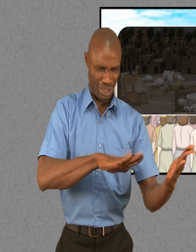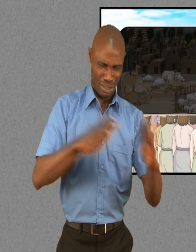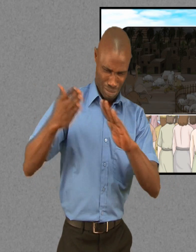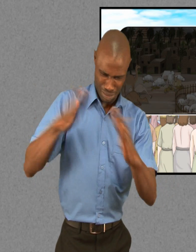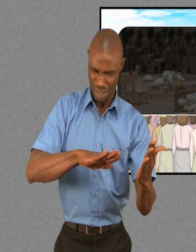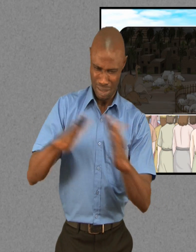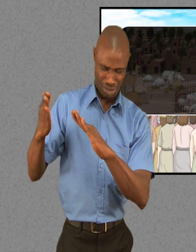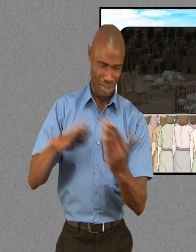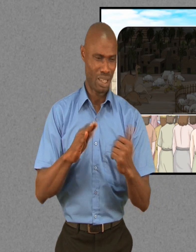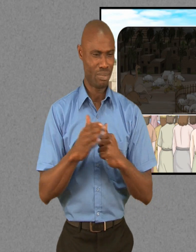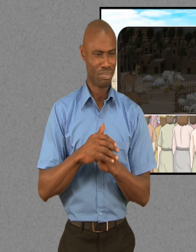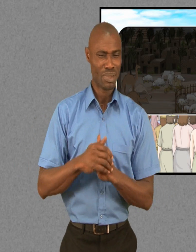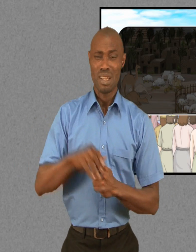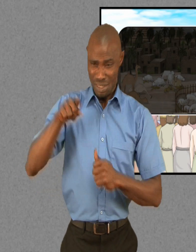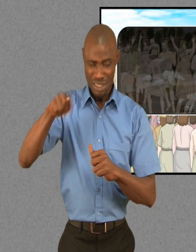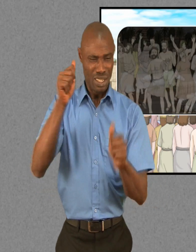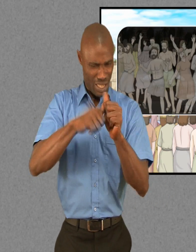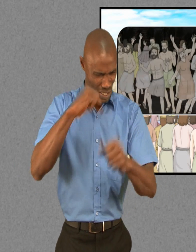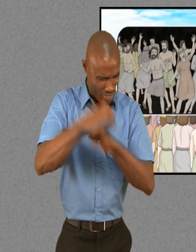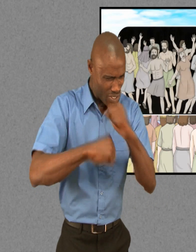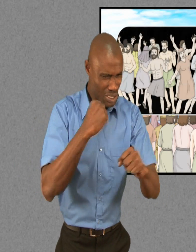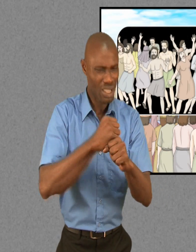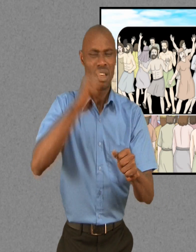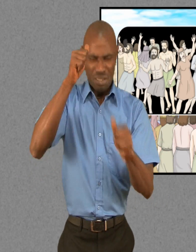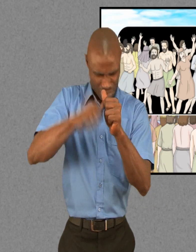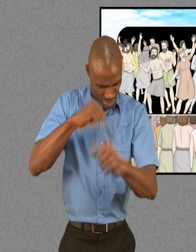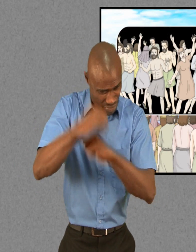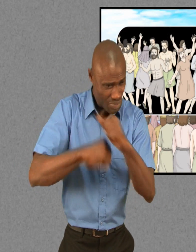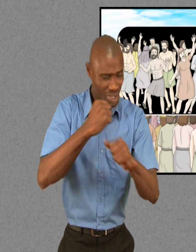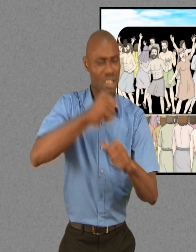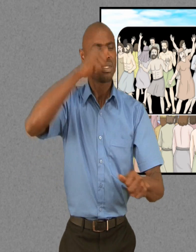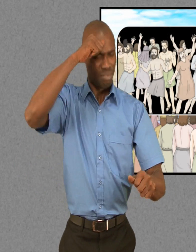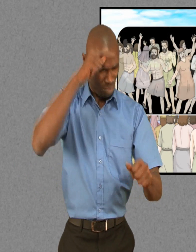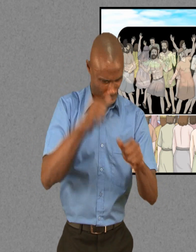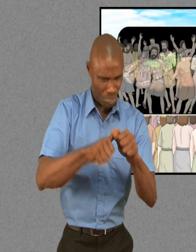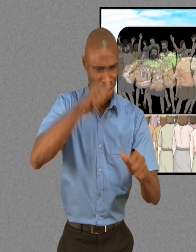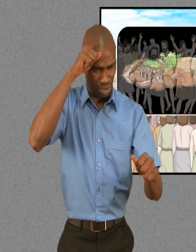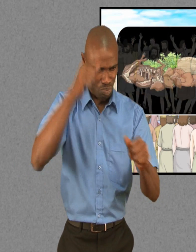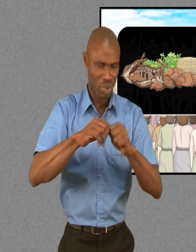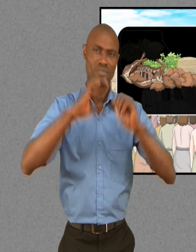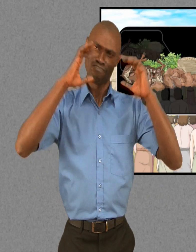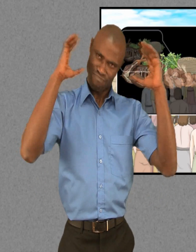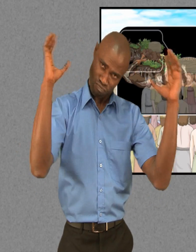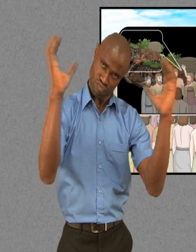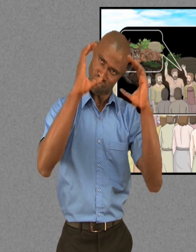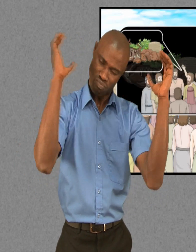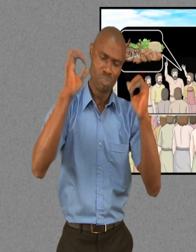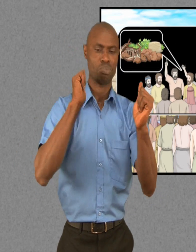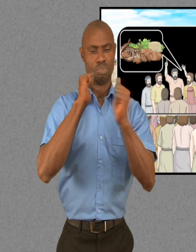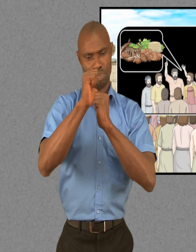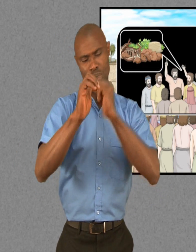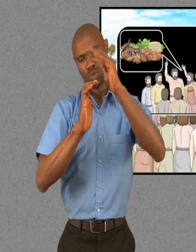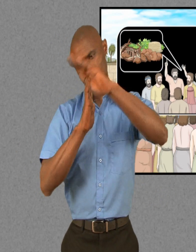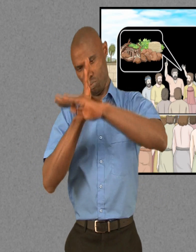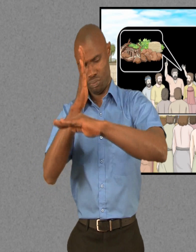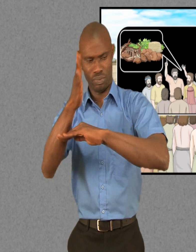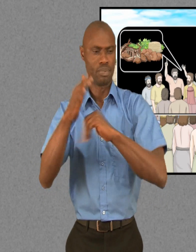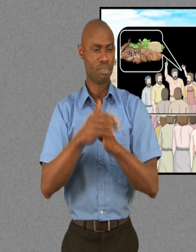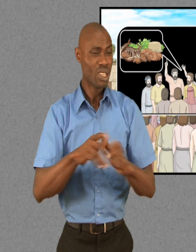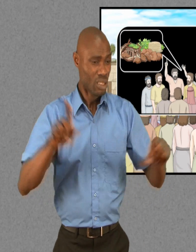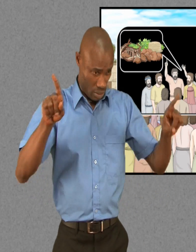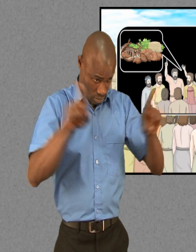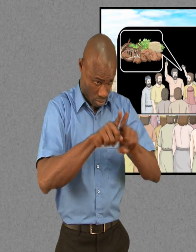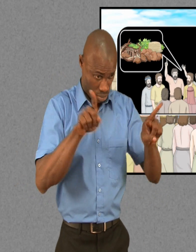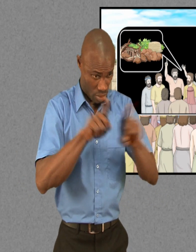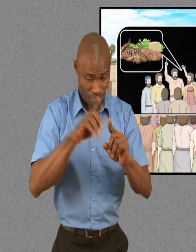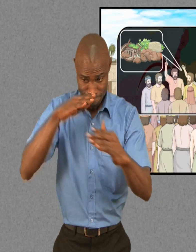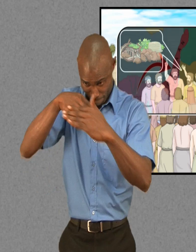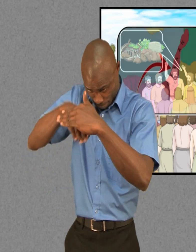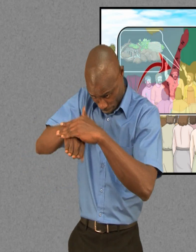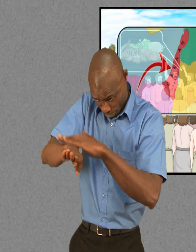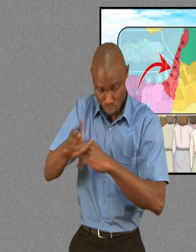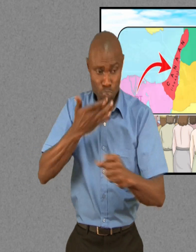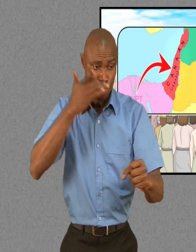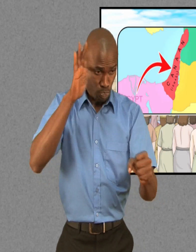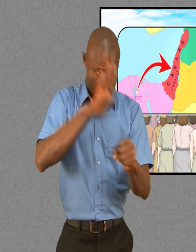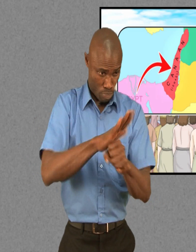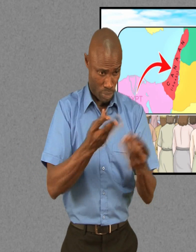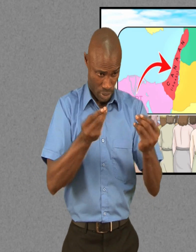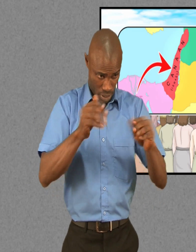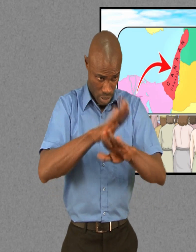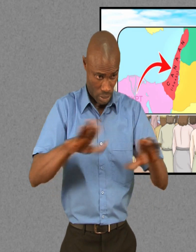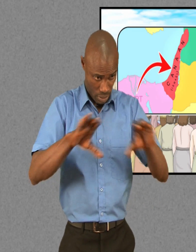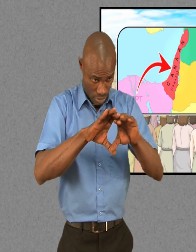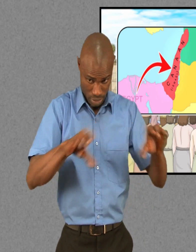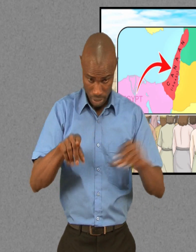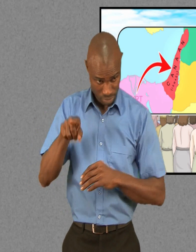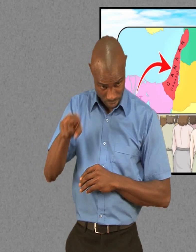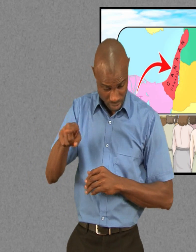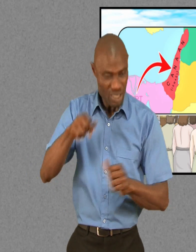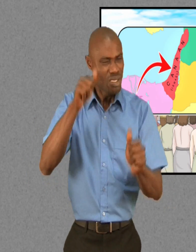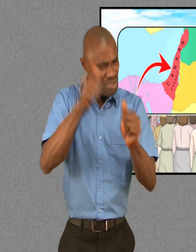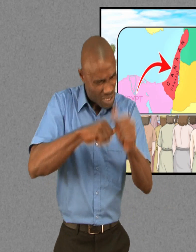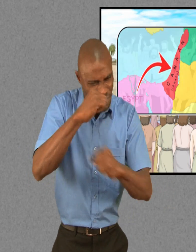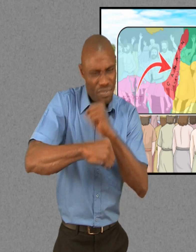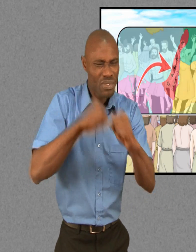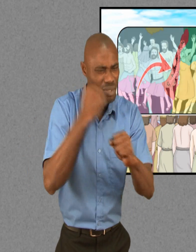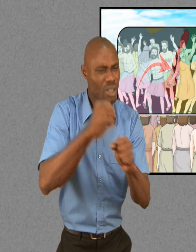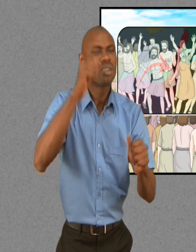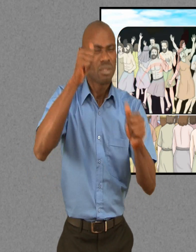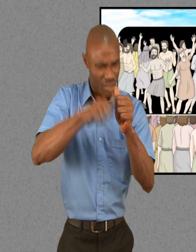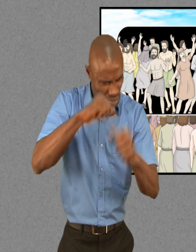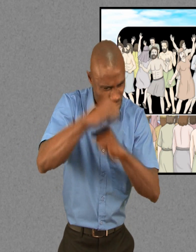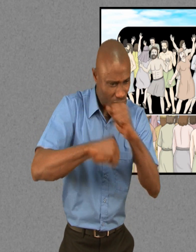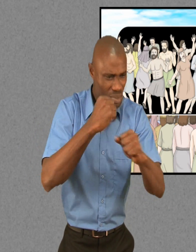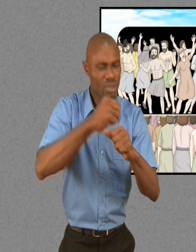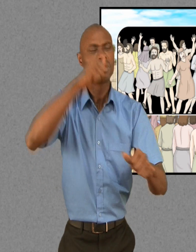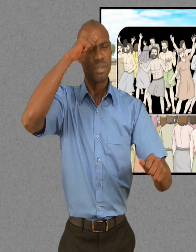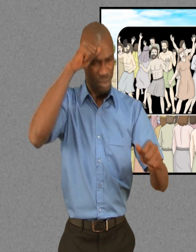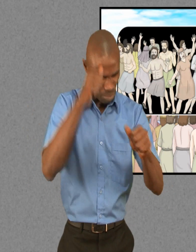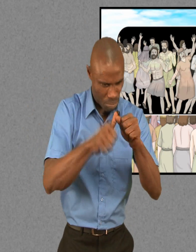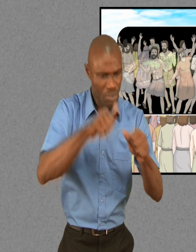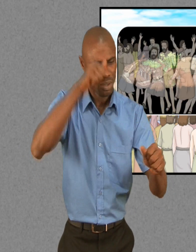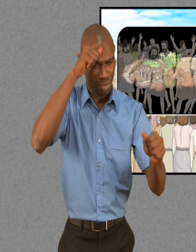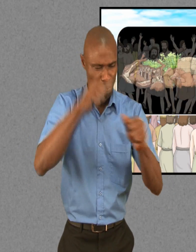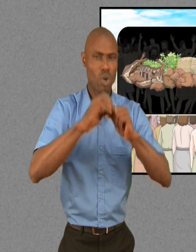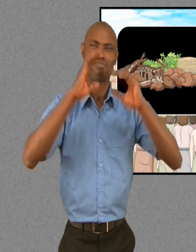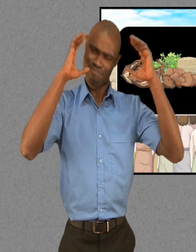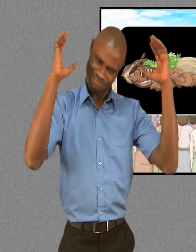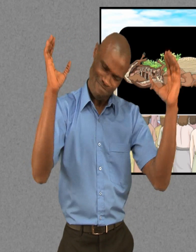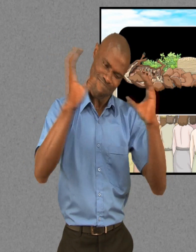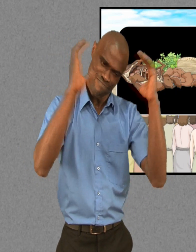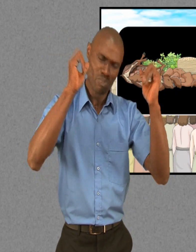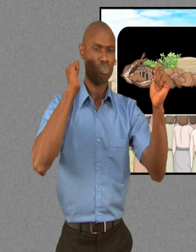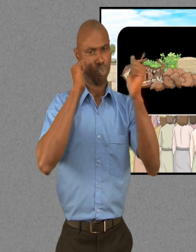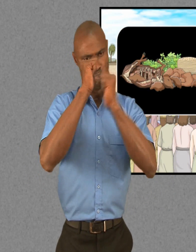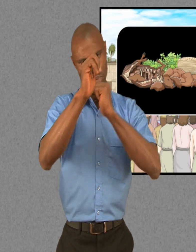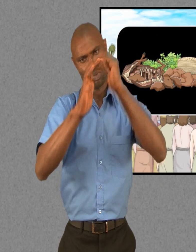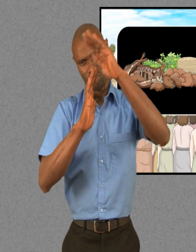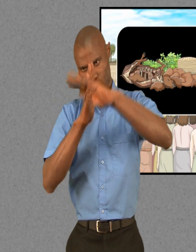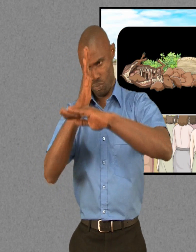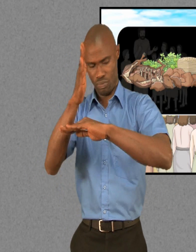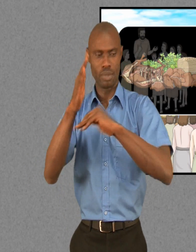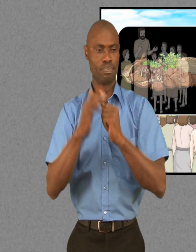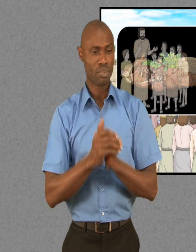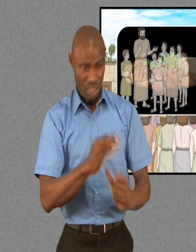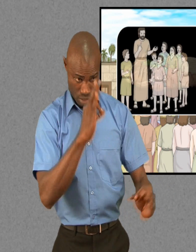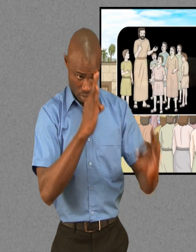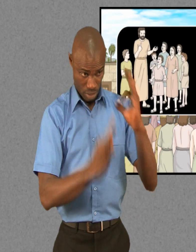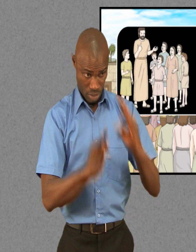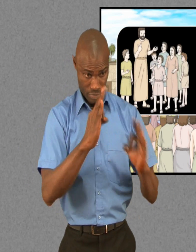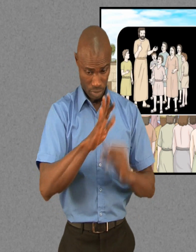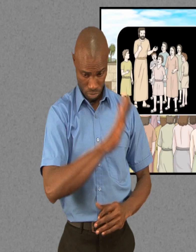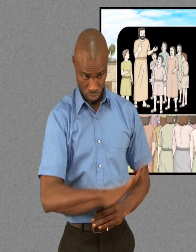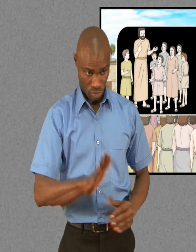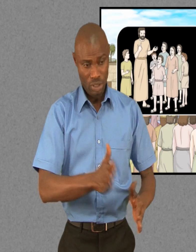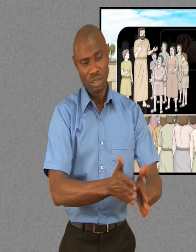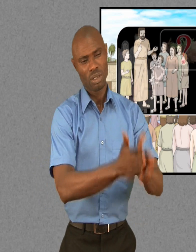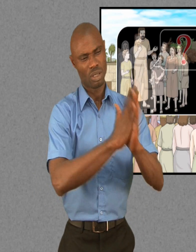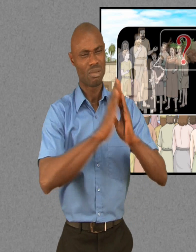And you are to keep this command as a permanent statute for you and your descendants. When you enter the land that the LORD will give you as He promised, you are to keep this service.